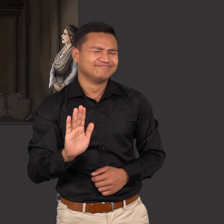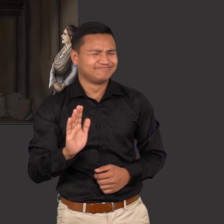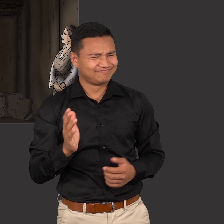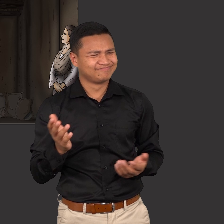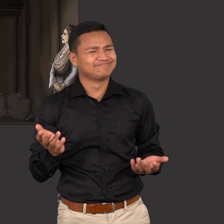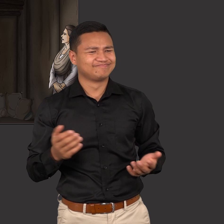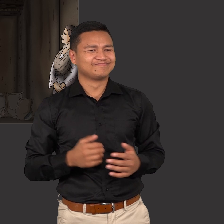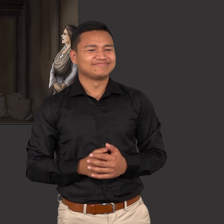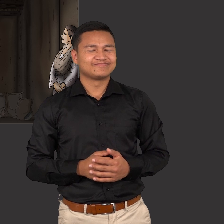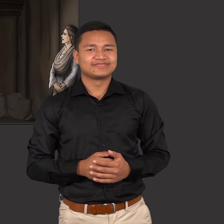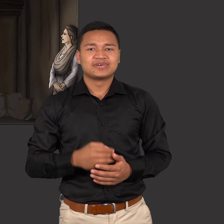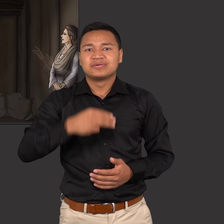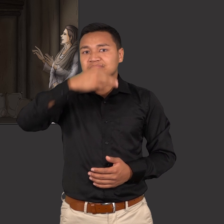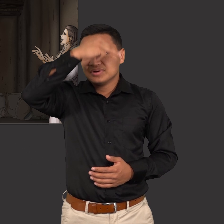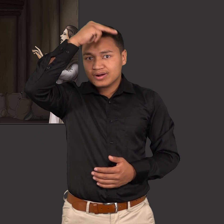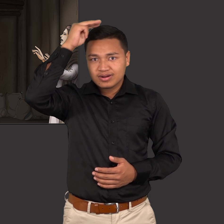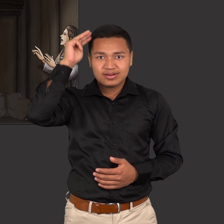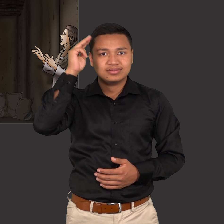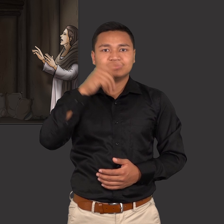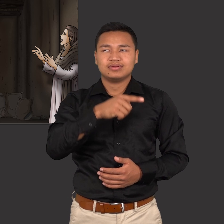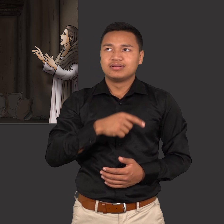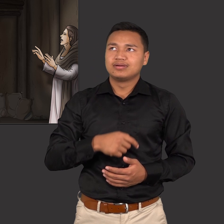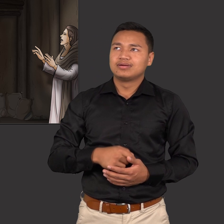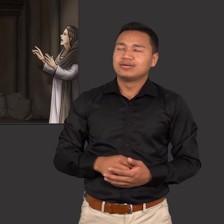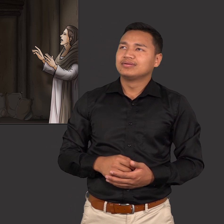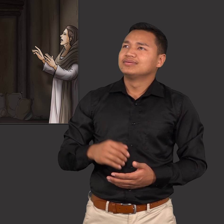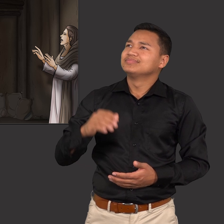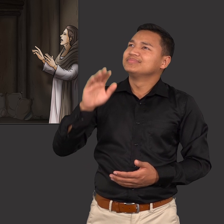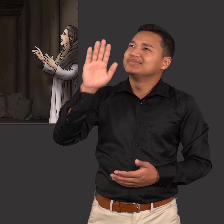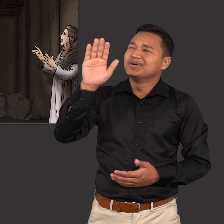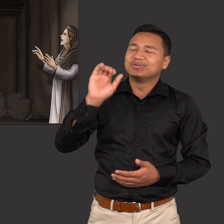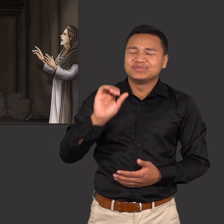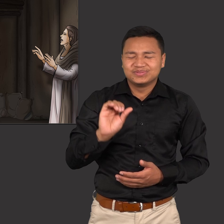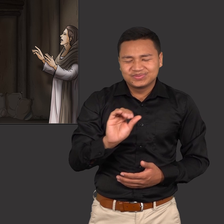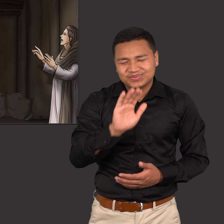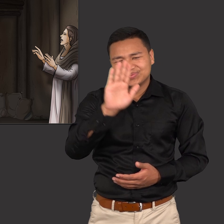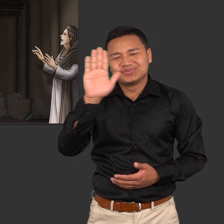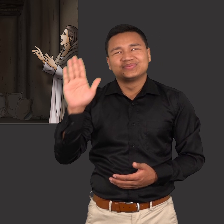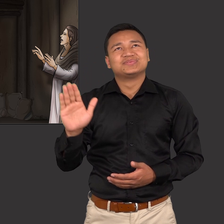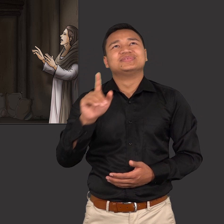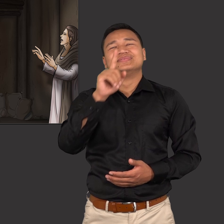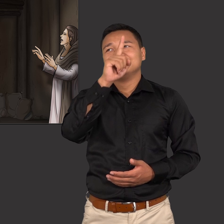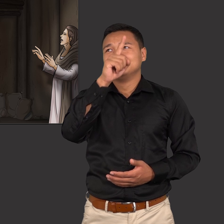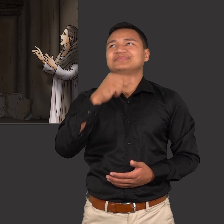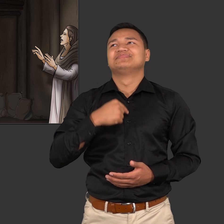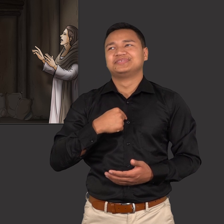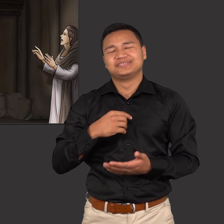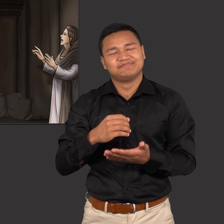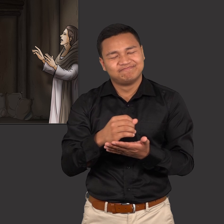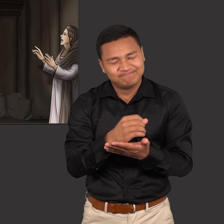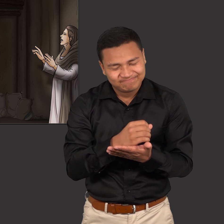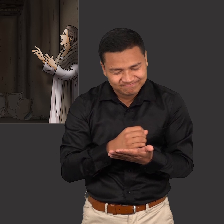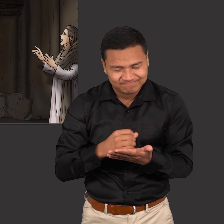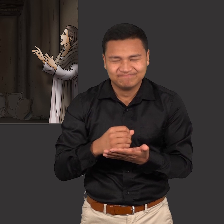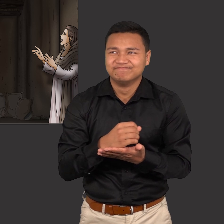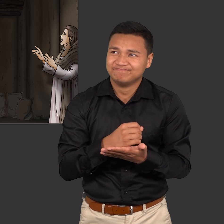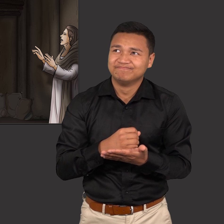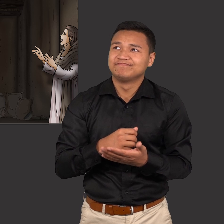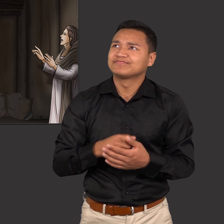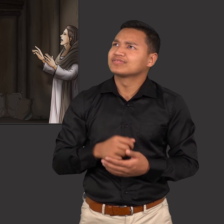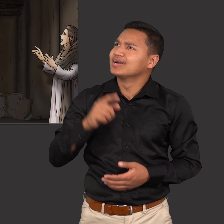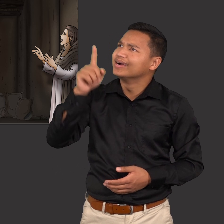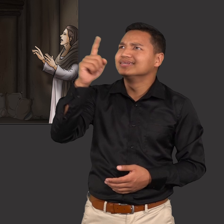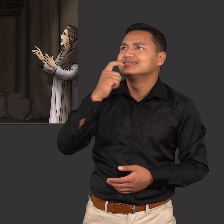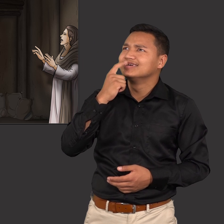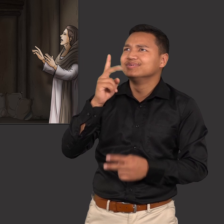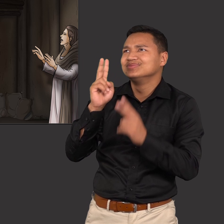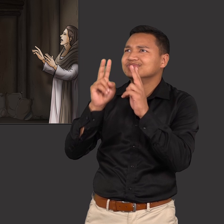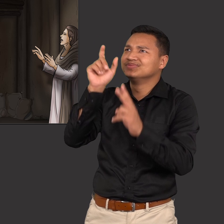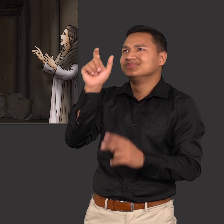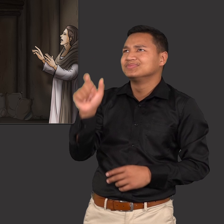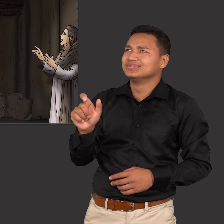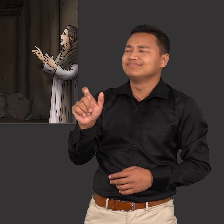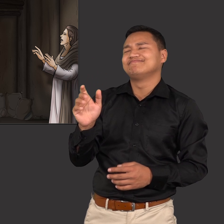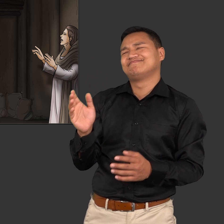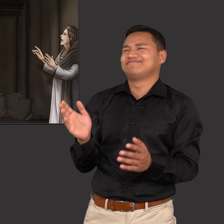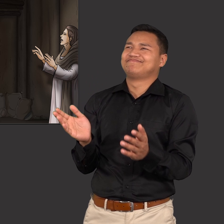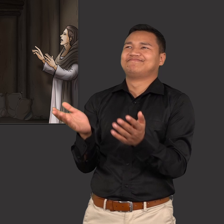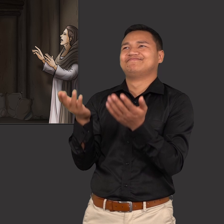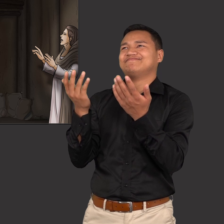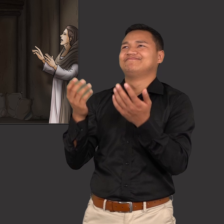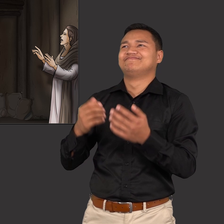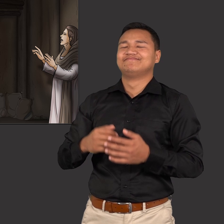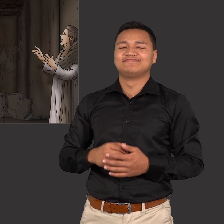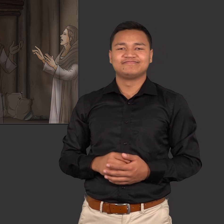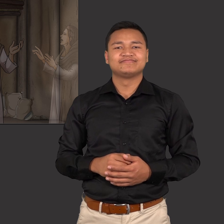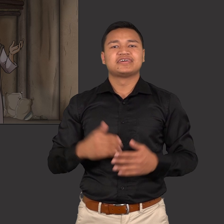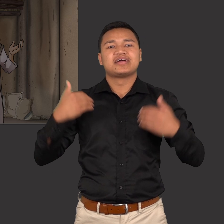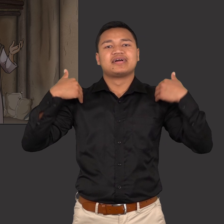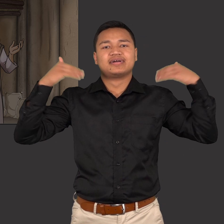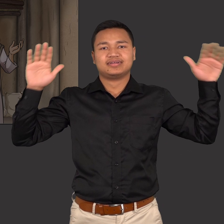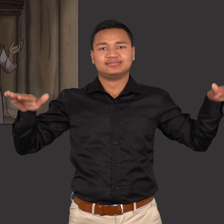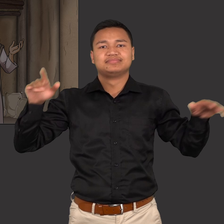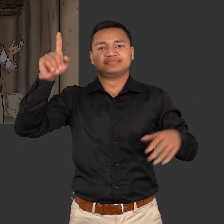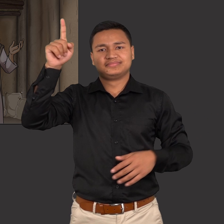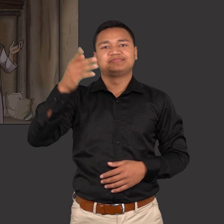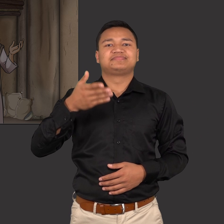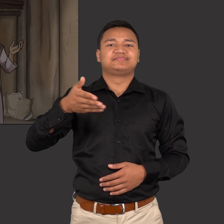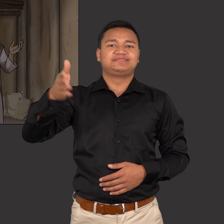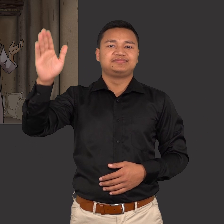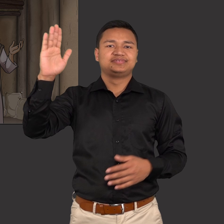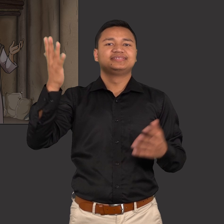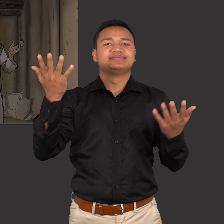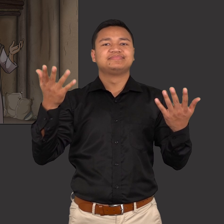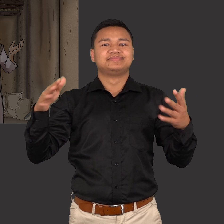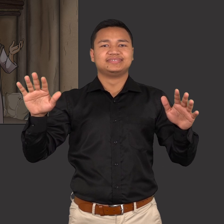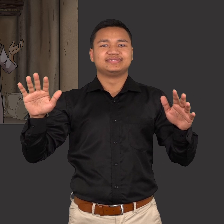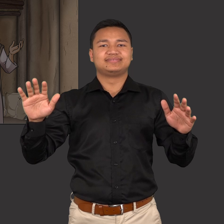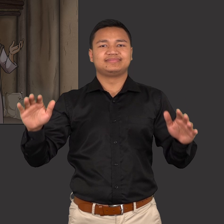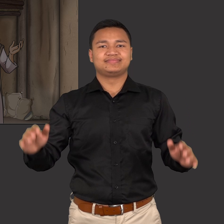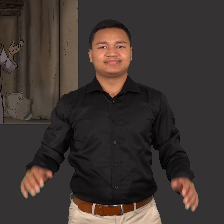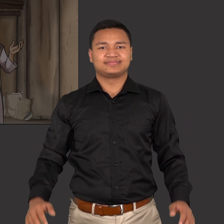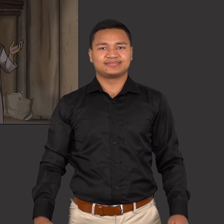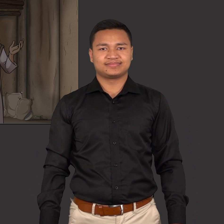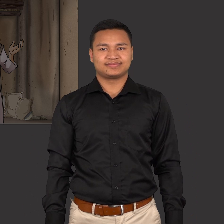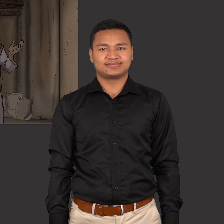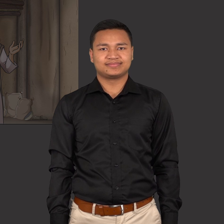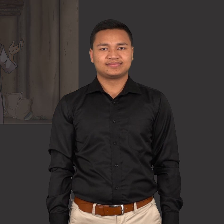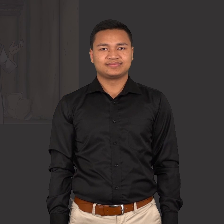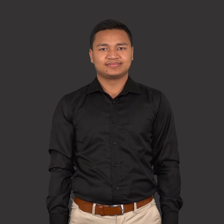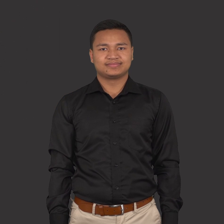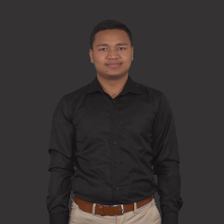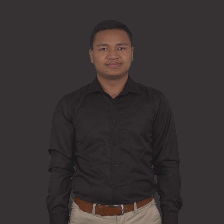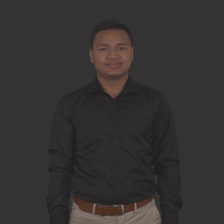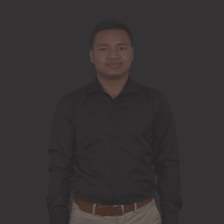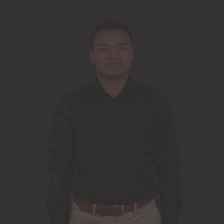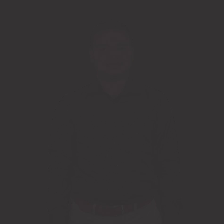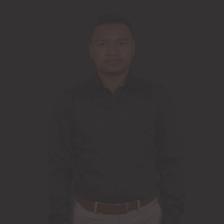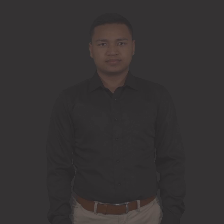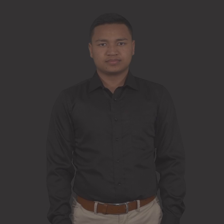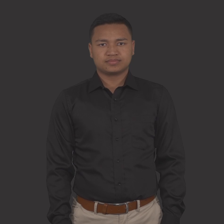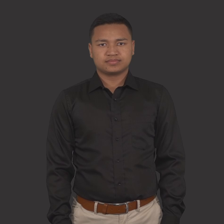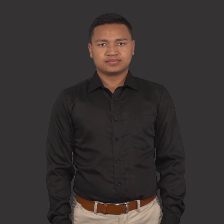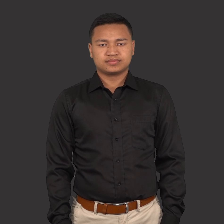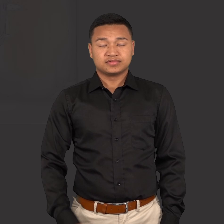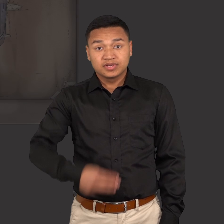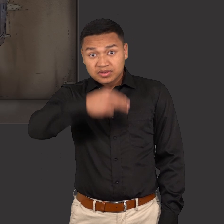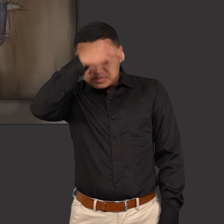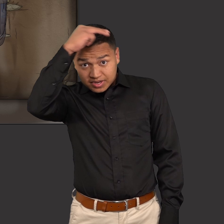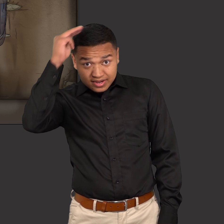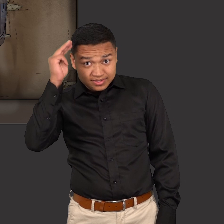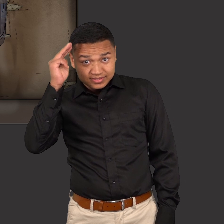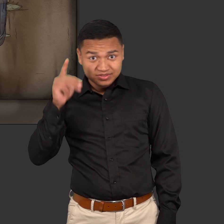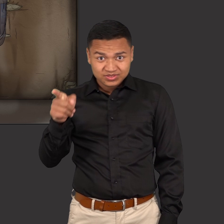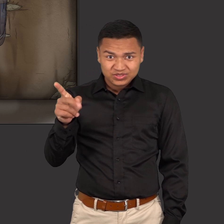“I am the Lord’s servant,” Mary answered. “May it happen to me according to your word.” Then the angel left her.